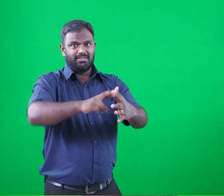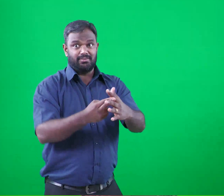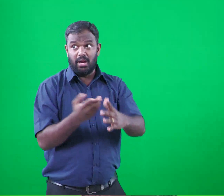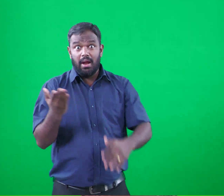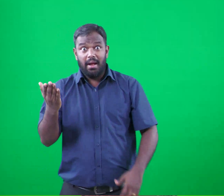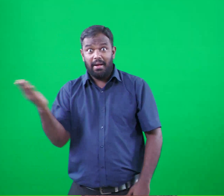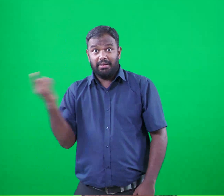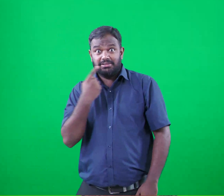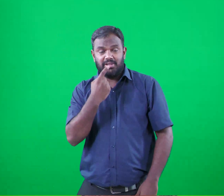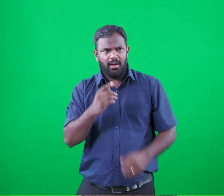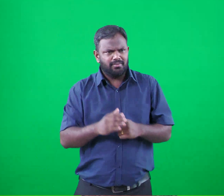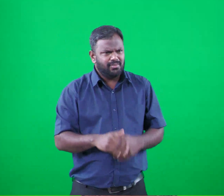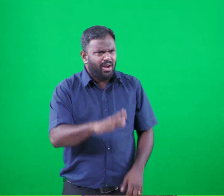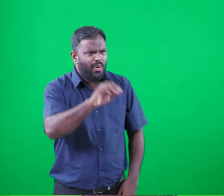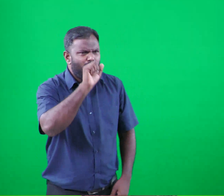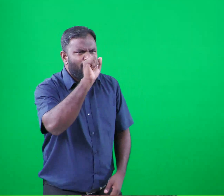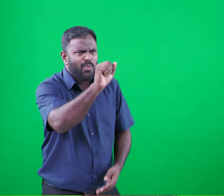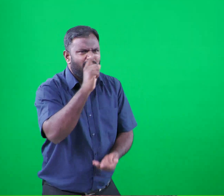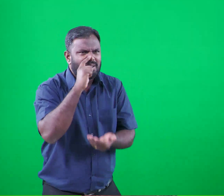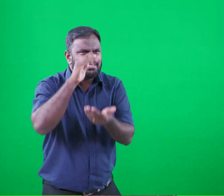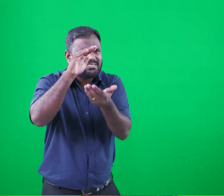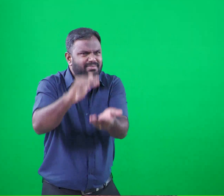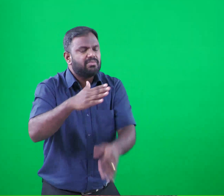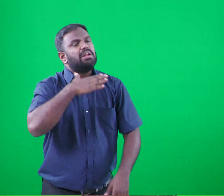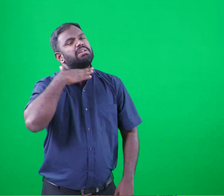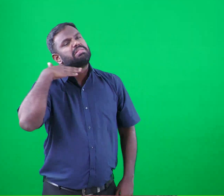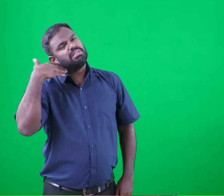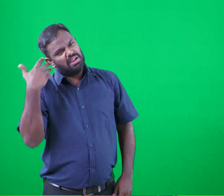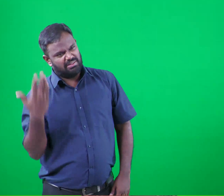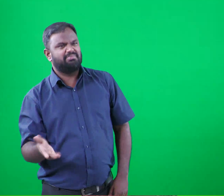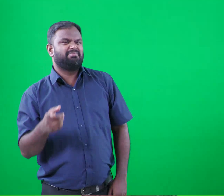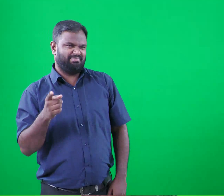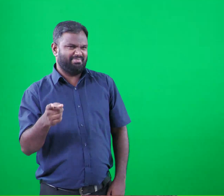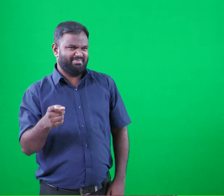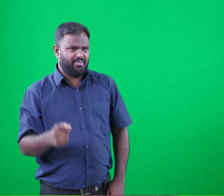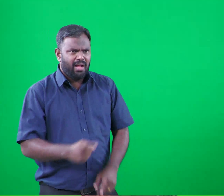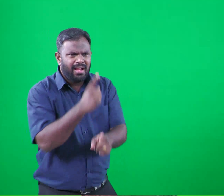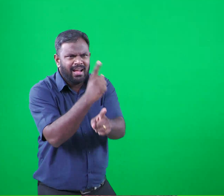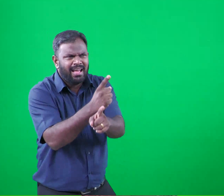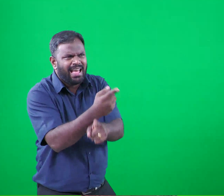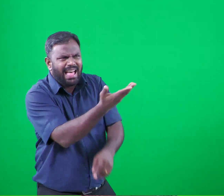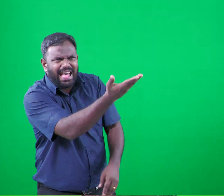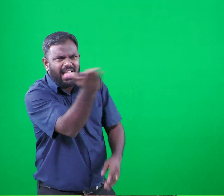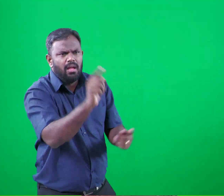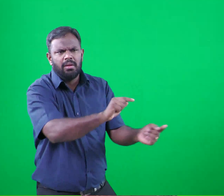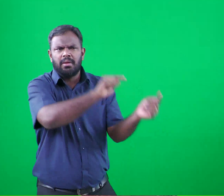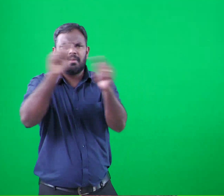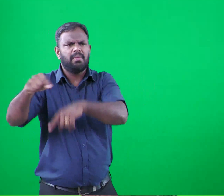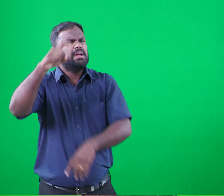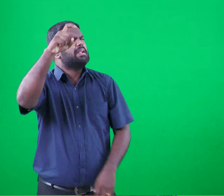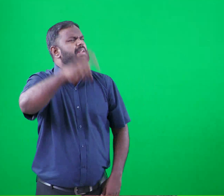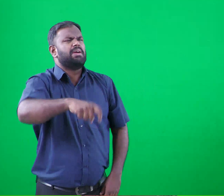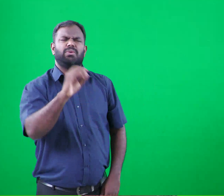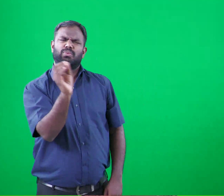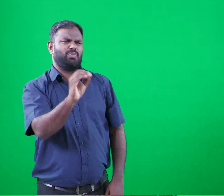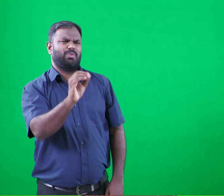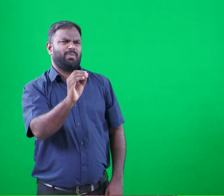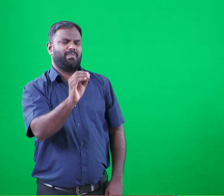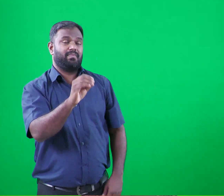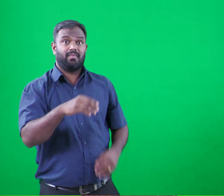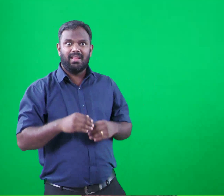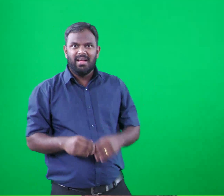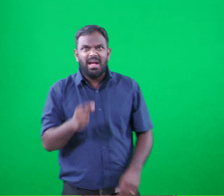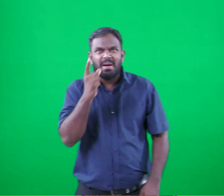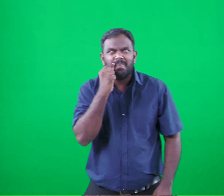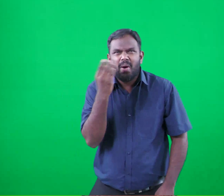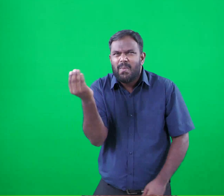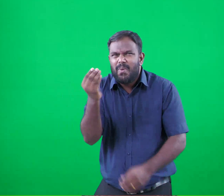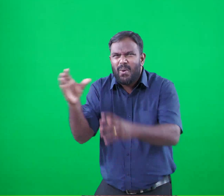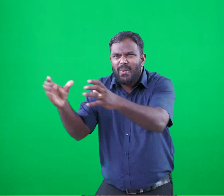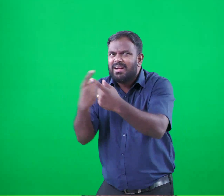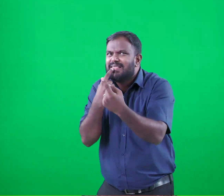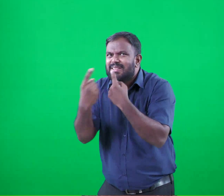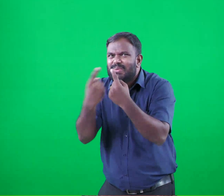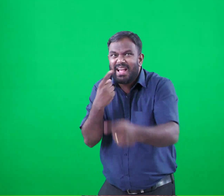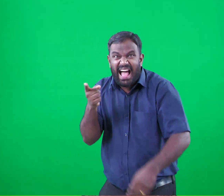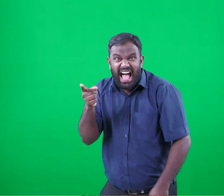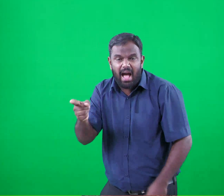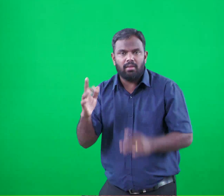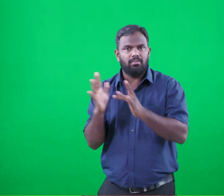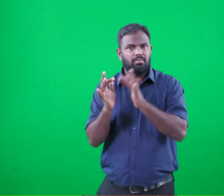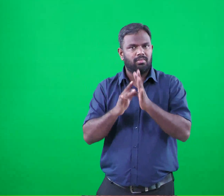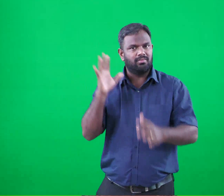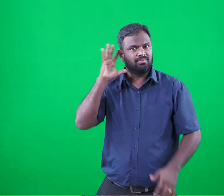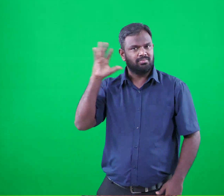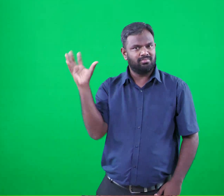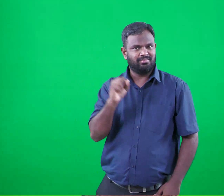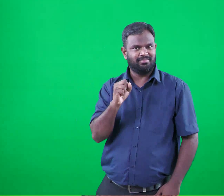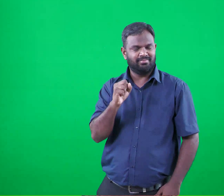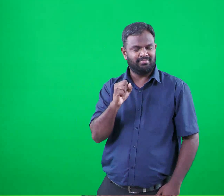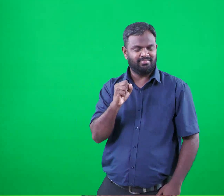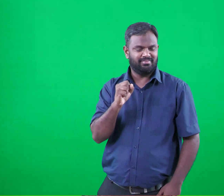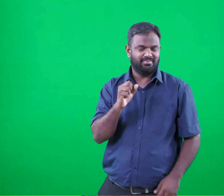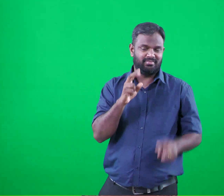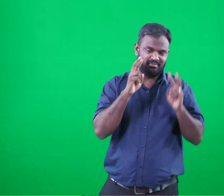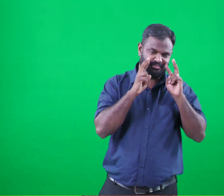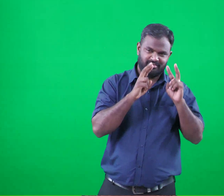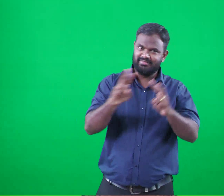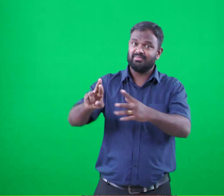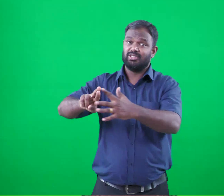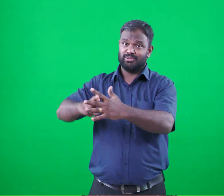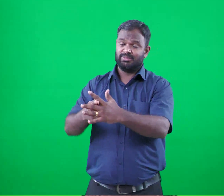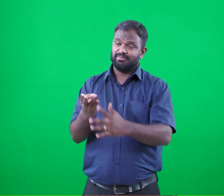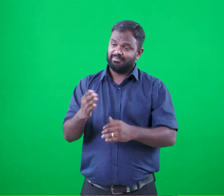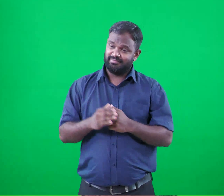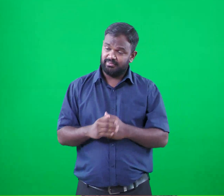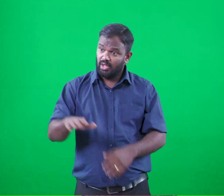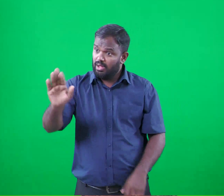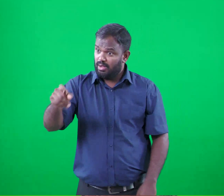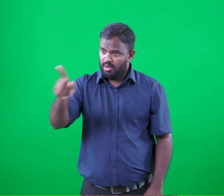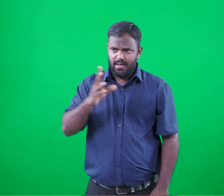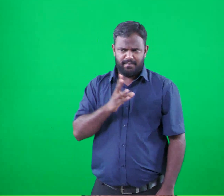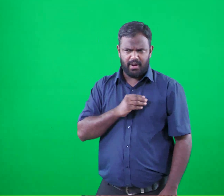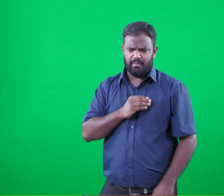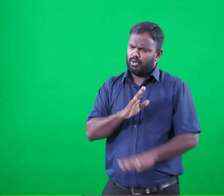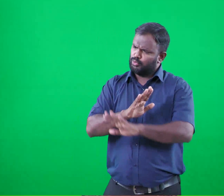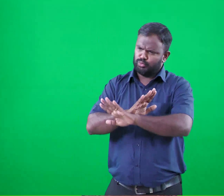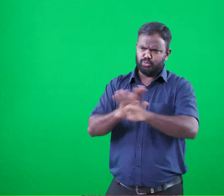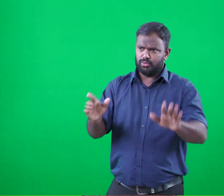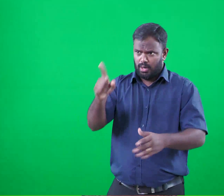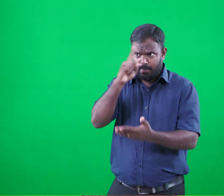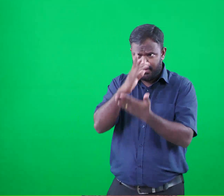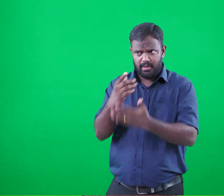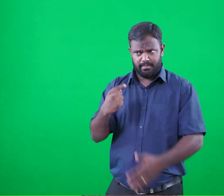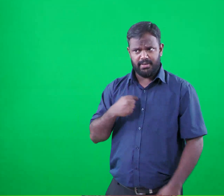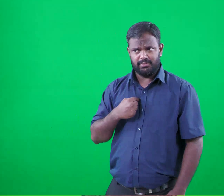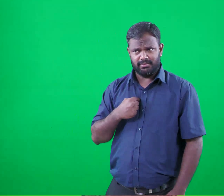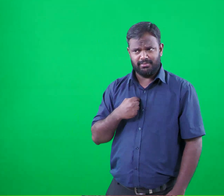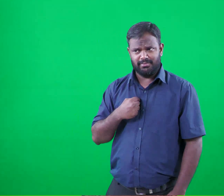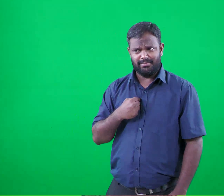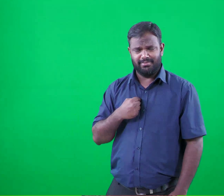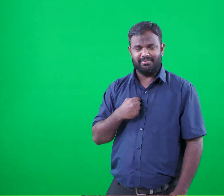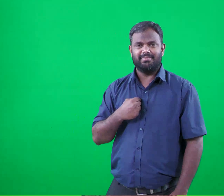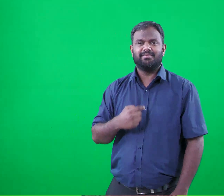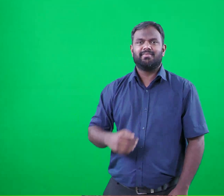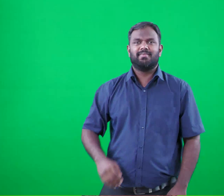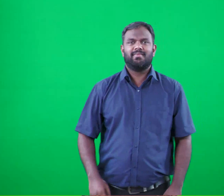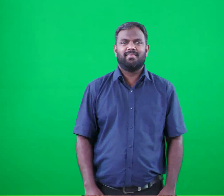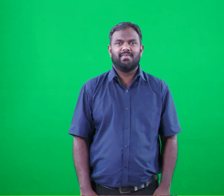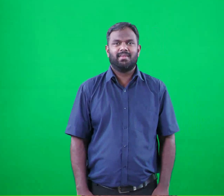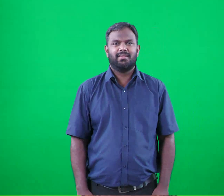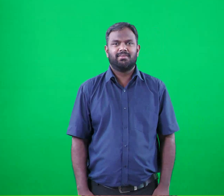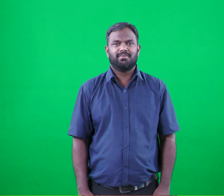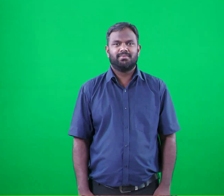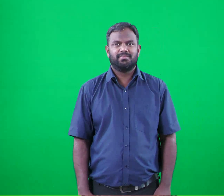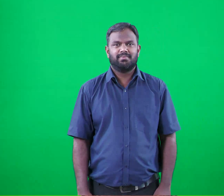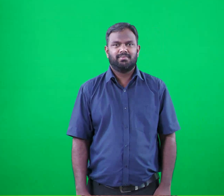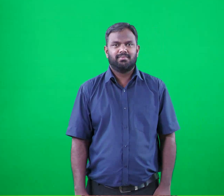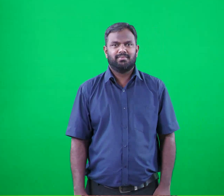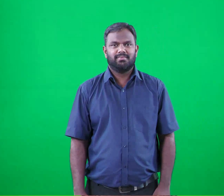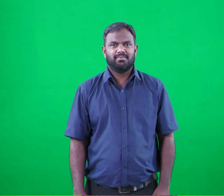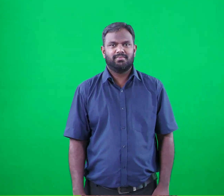why bother the Teacher anymore?" But Jesus overheard their conversation and said to Jairus, "Do not be afraid;